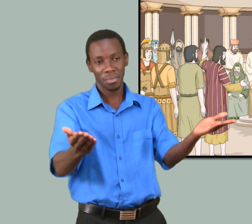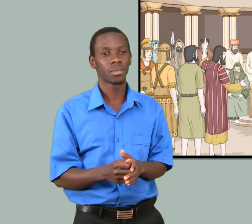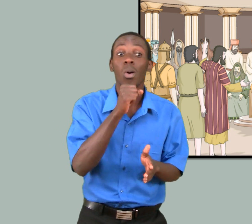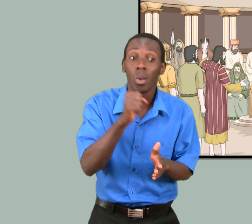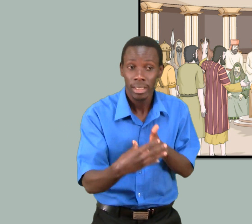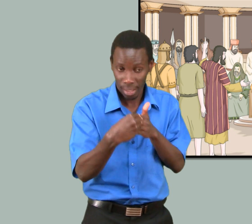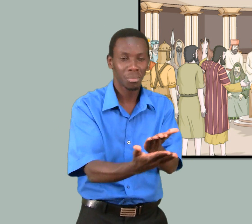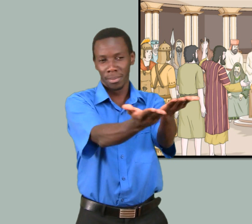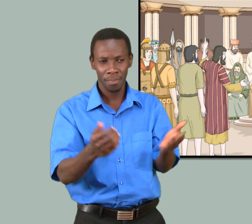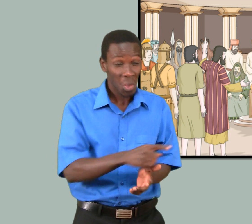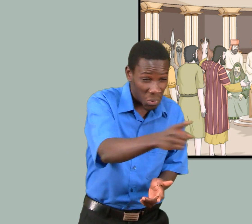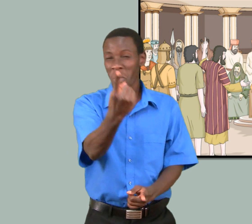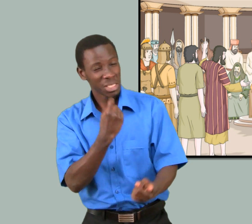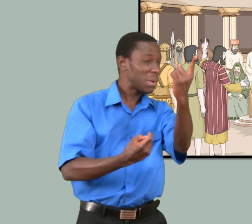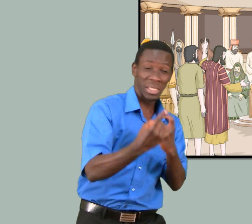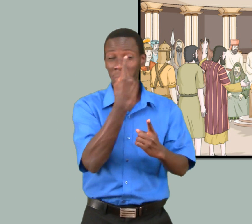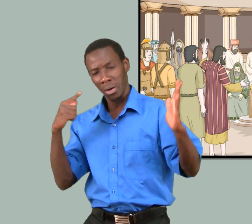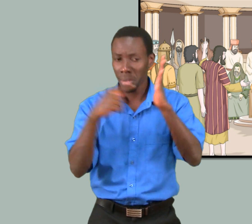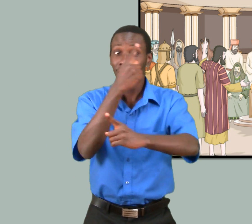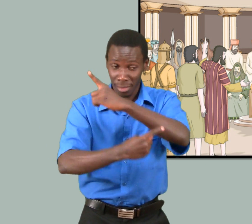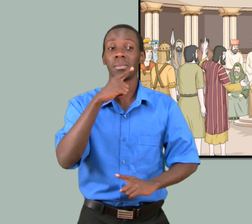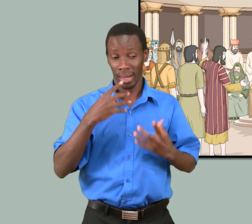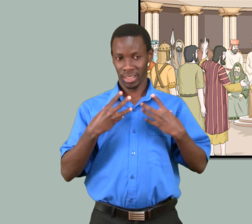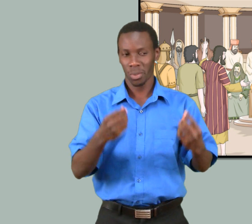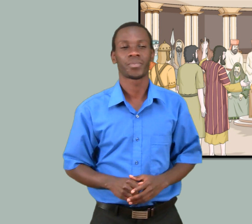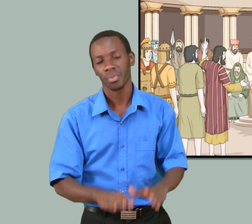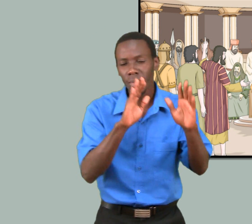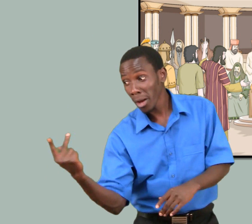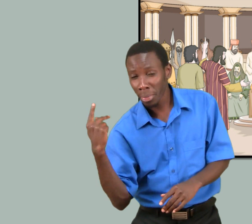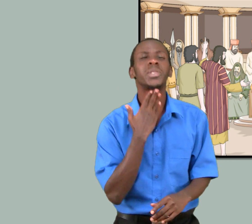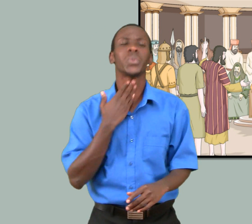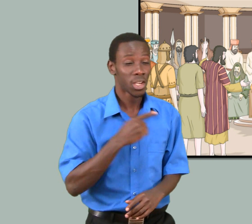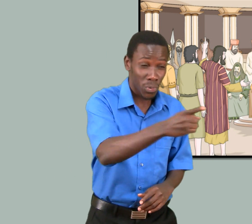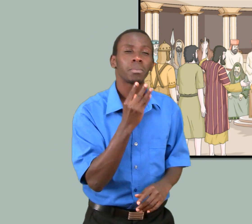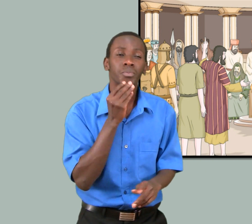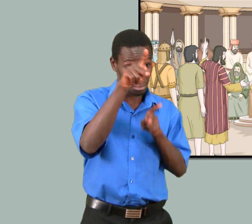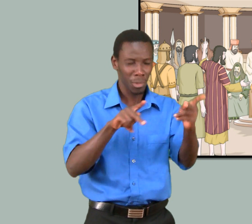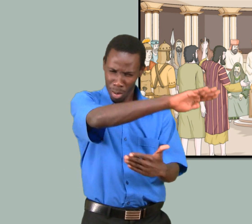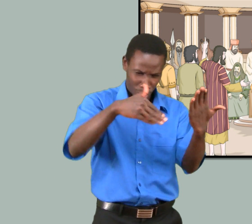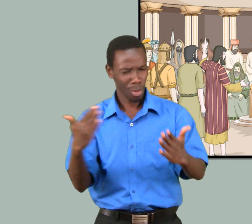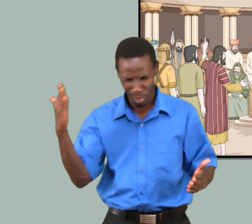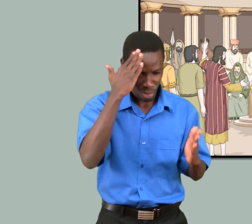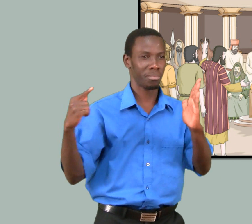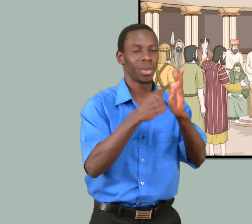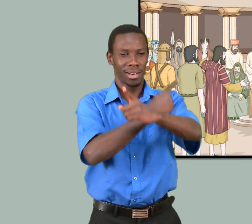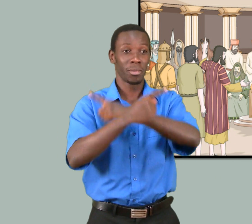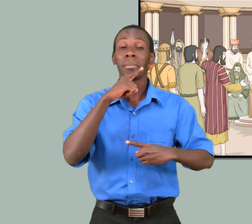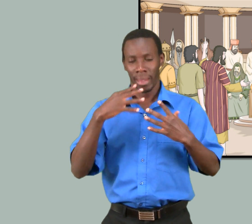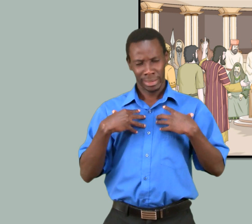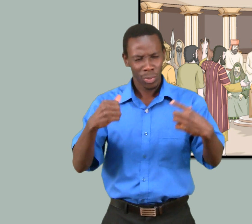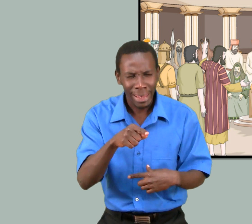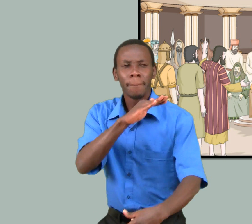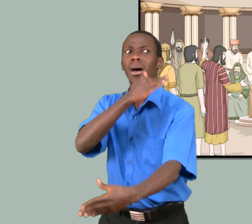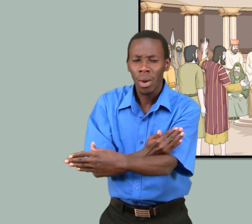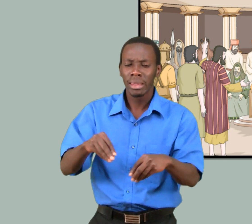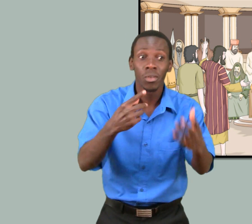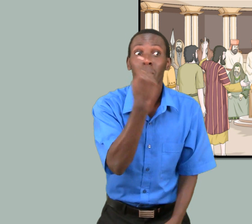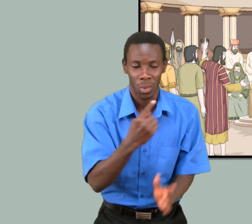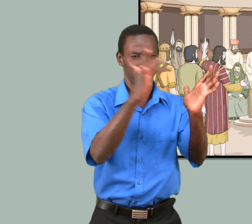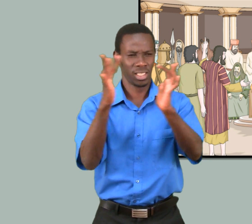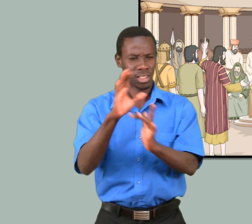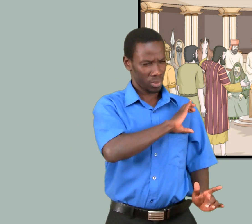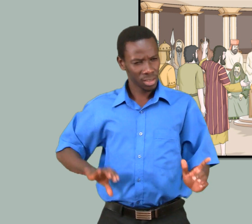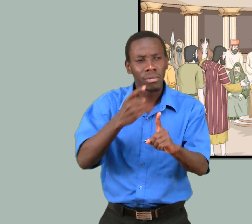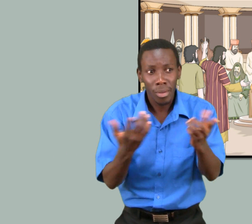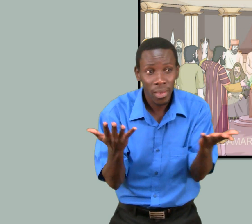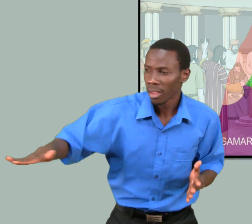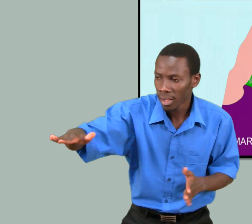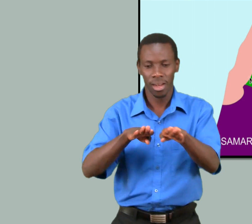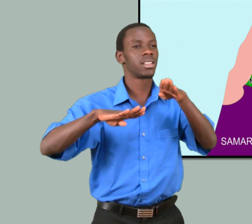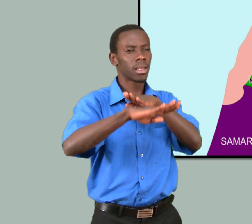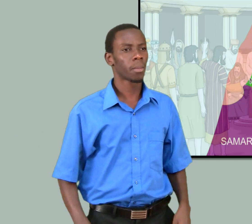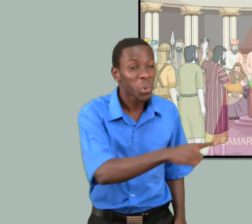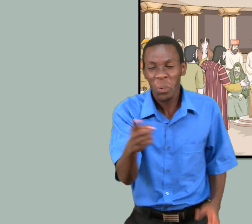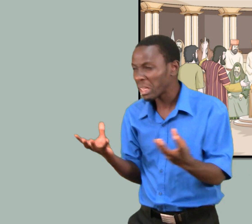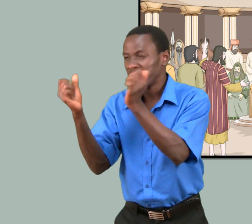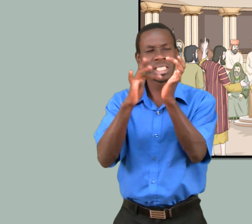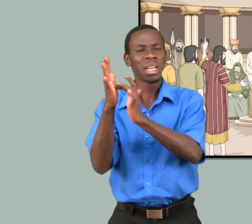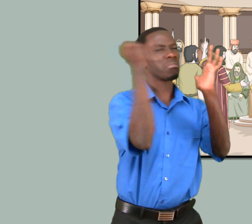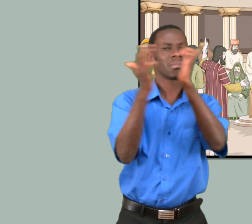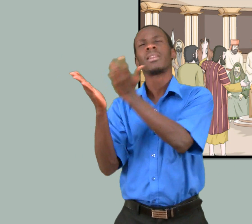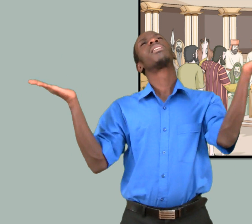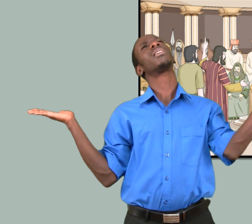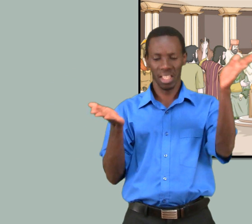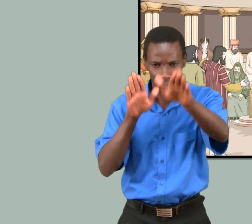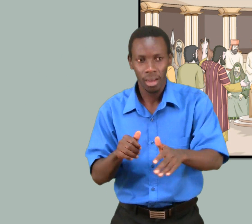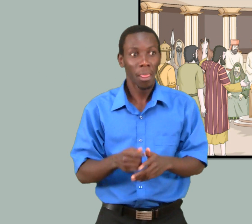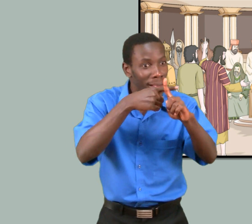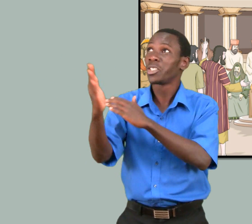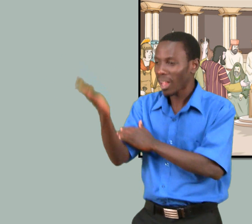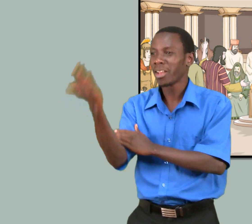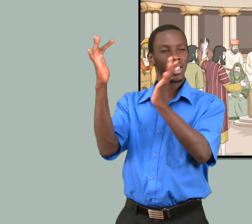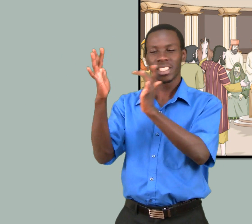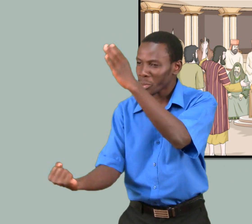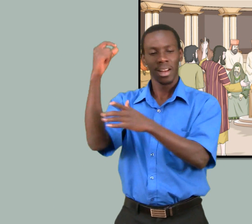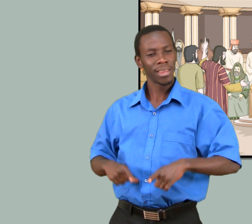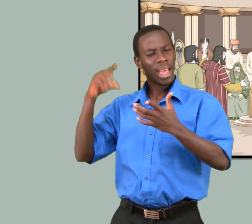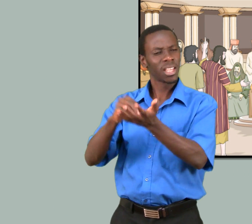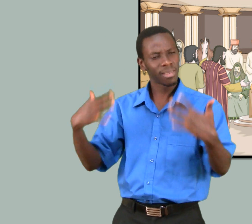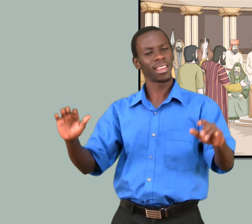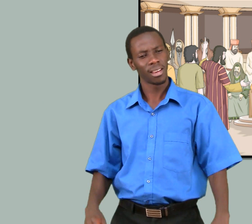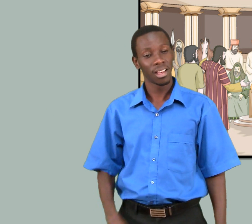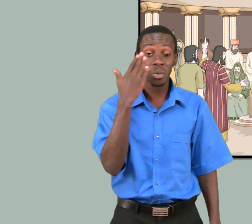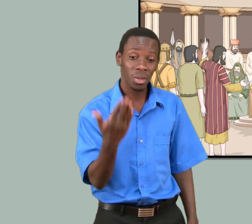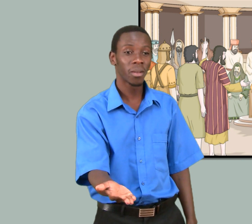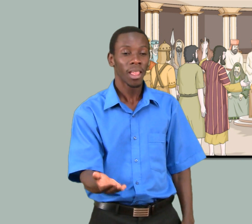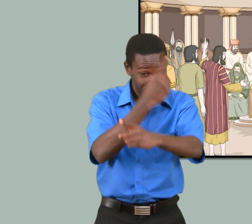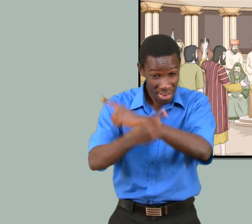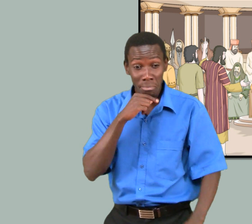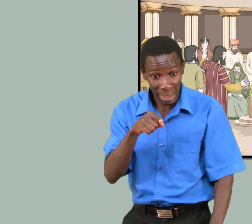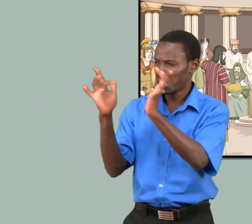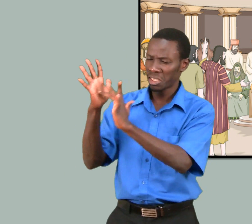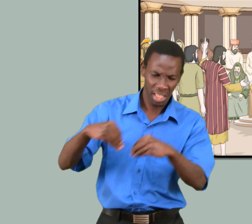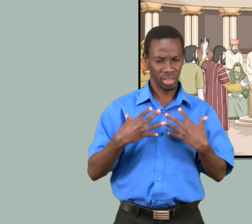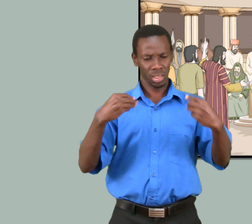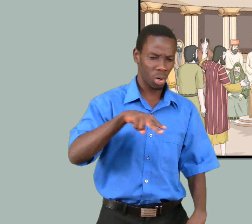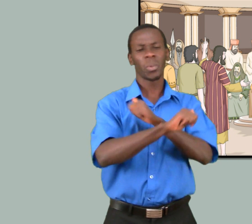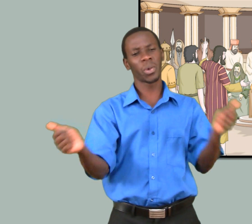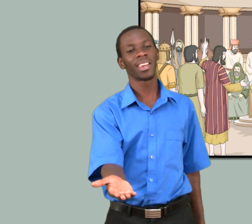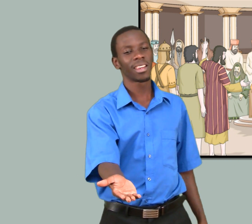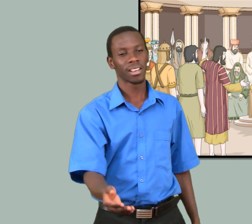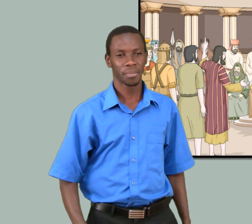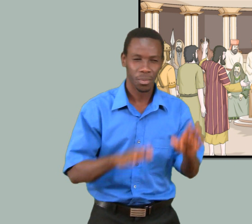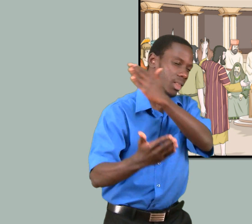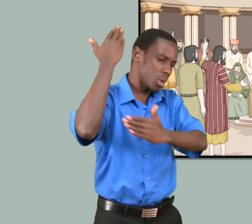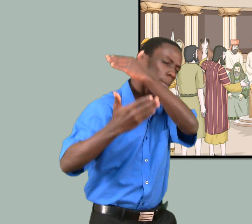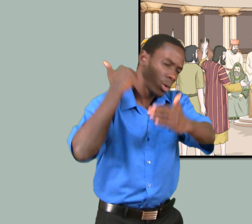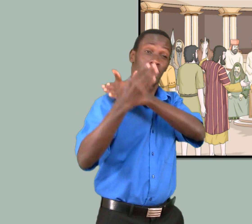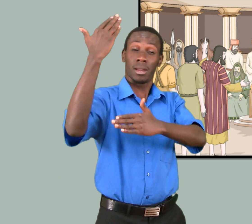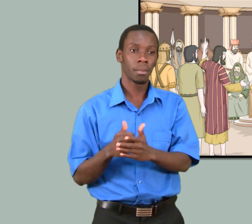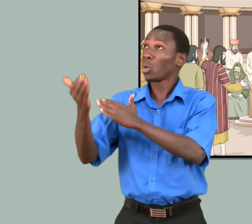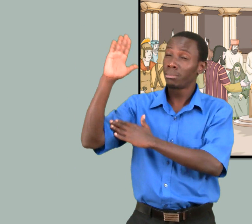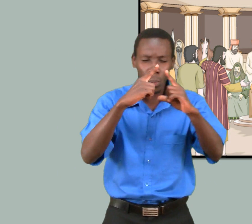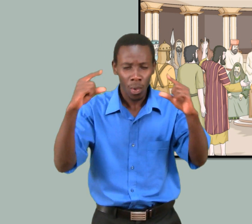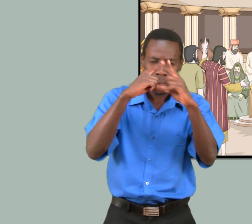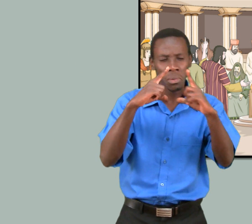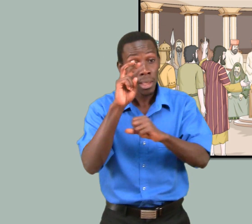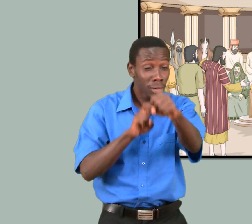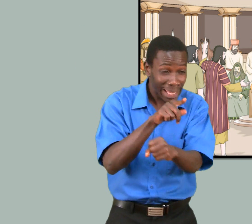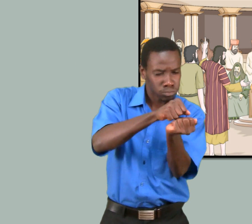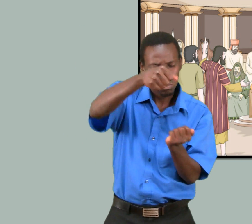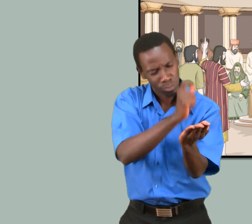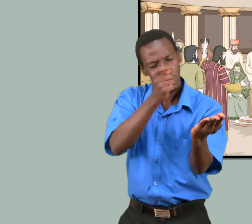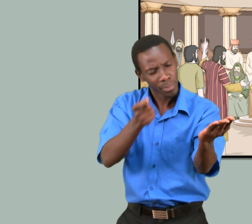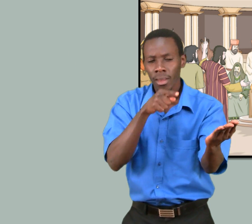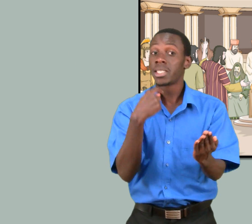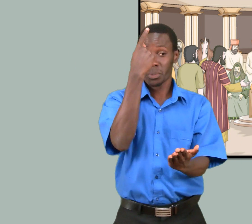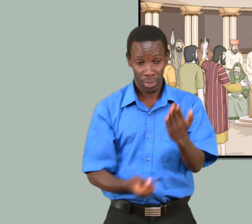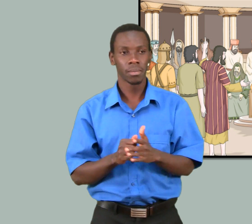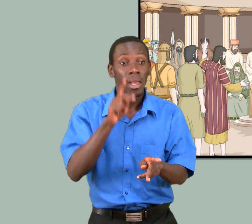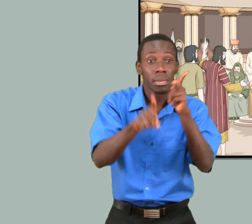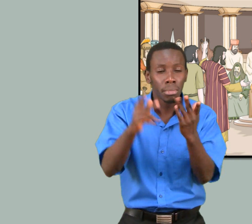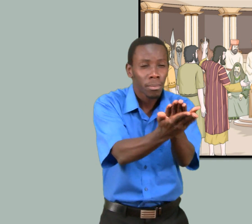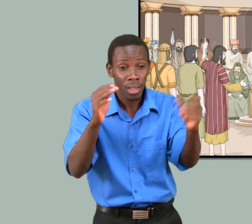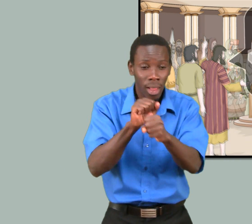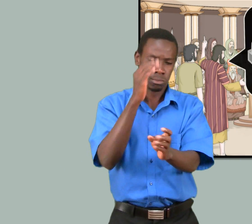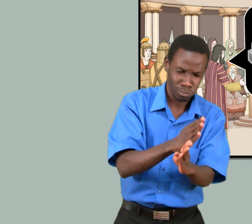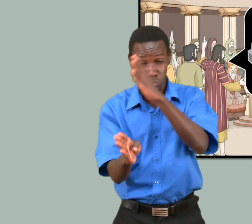If we are being examined today about a kind service to a man who was lame, to determine how he was healed, then let this be known to all of you and to all the people of Israel: It is by the name of Jesus Christ of Nazareth, whom you crucified but whom God raised from the dead, that this man stands before you healed.